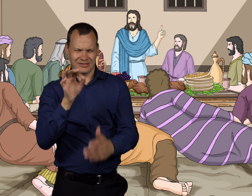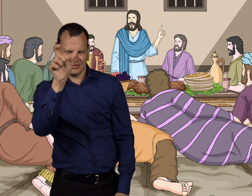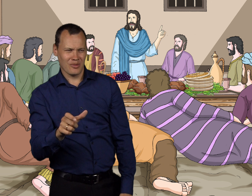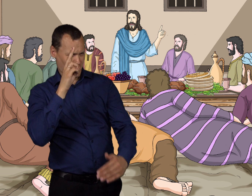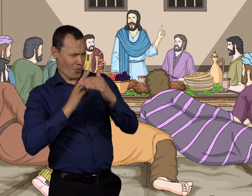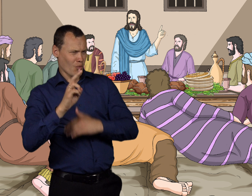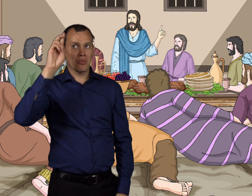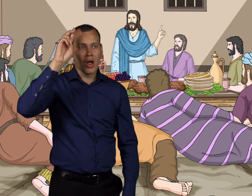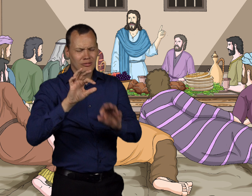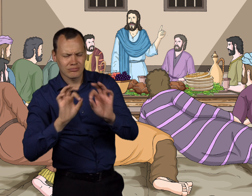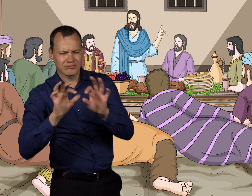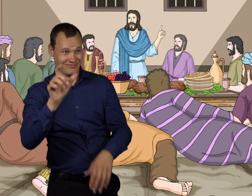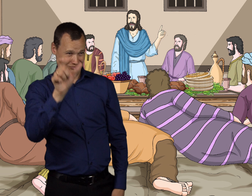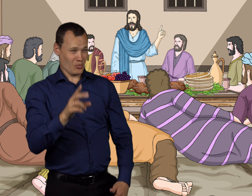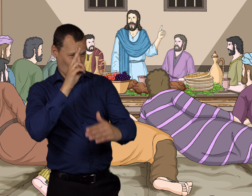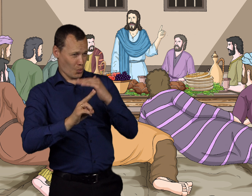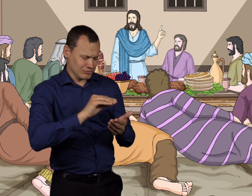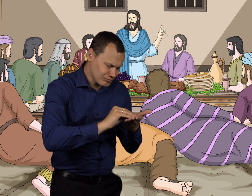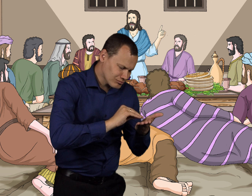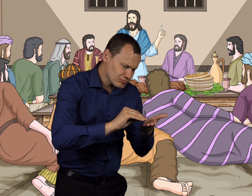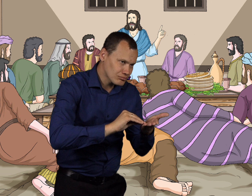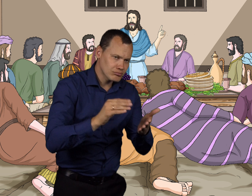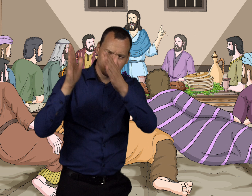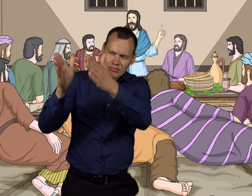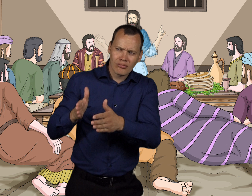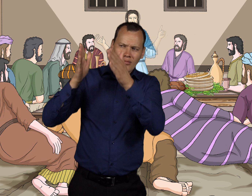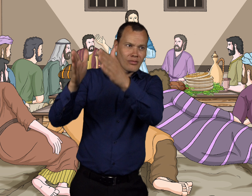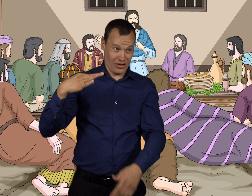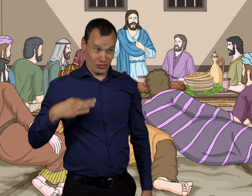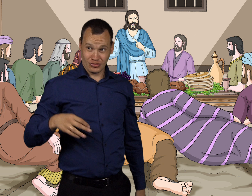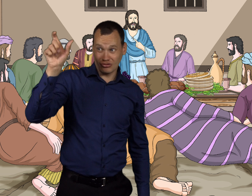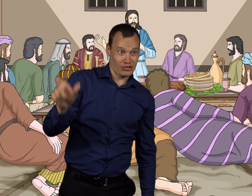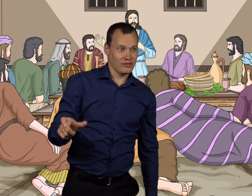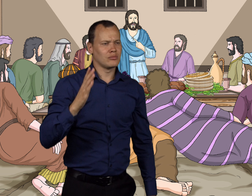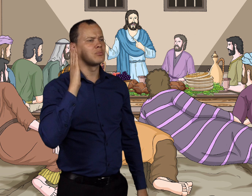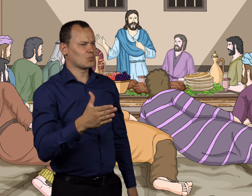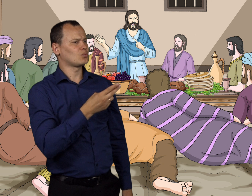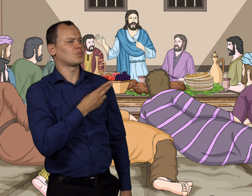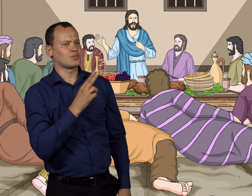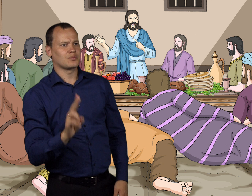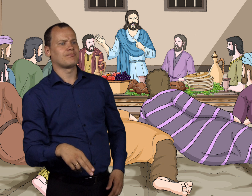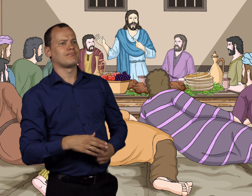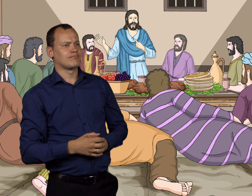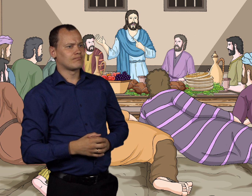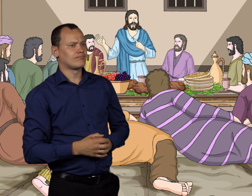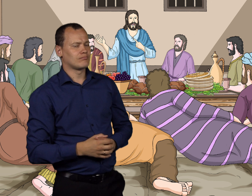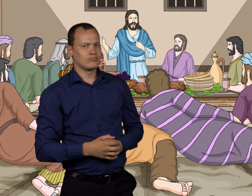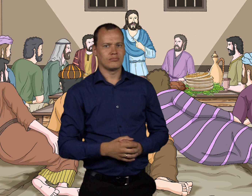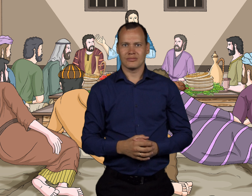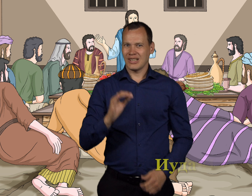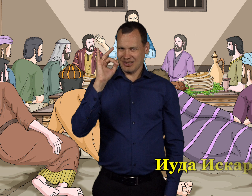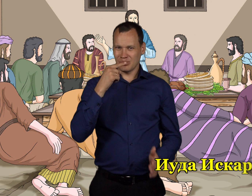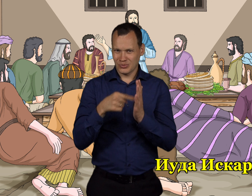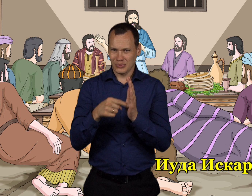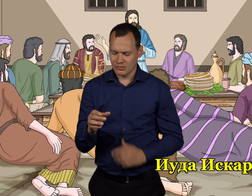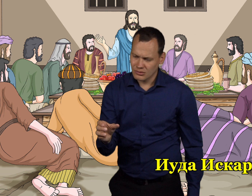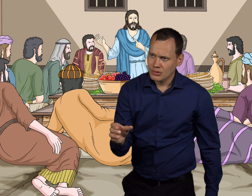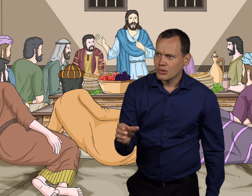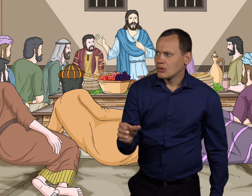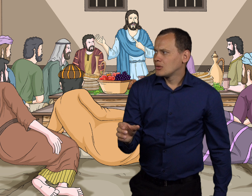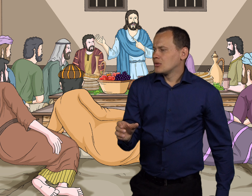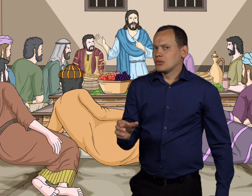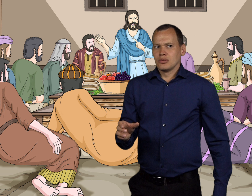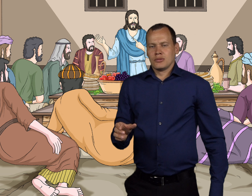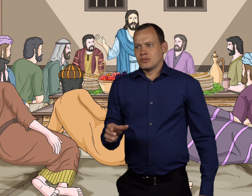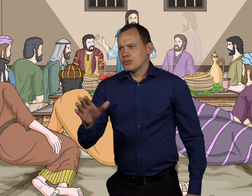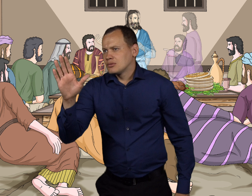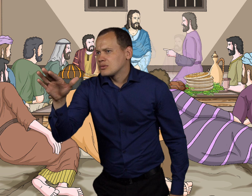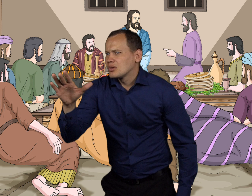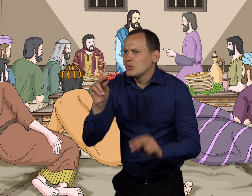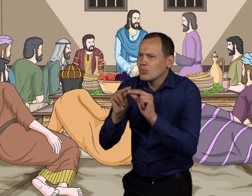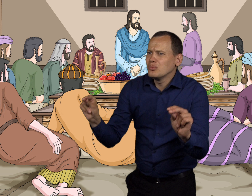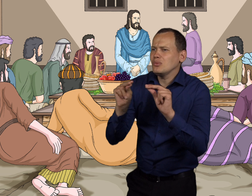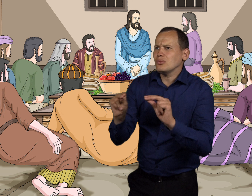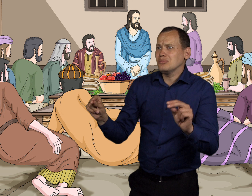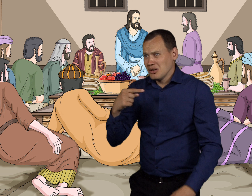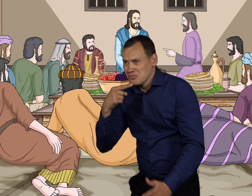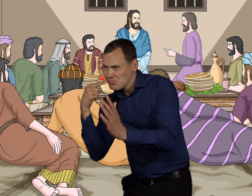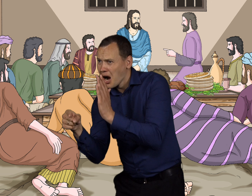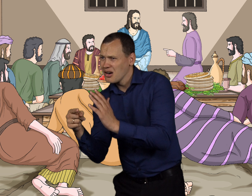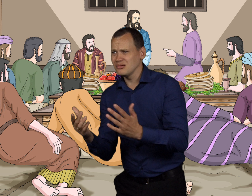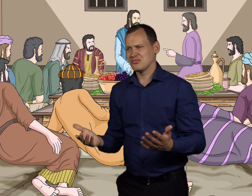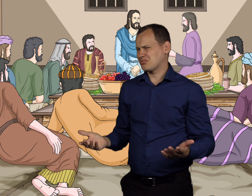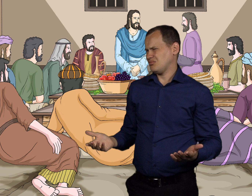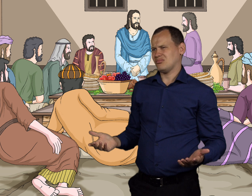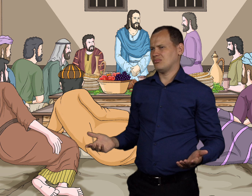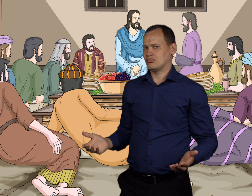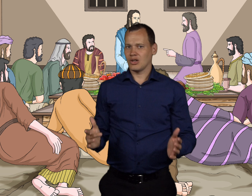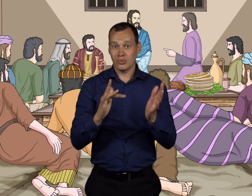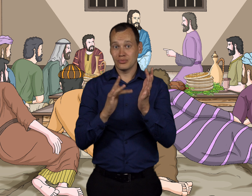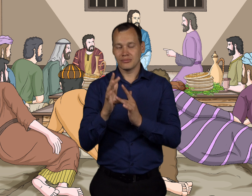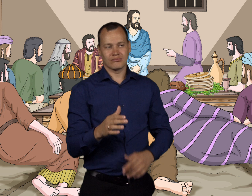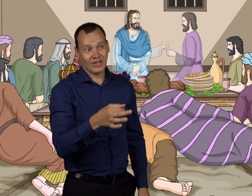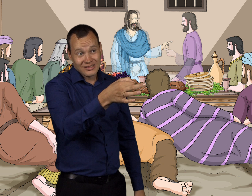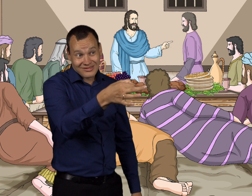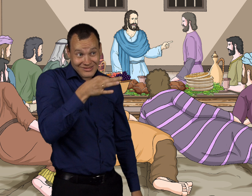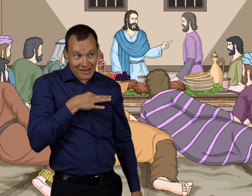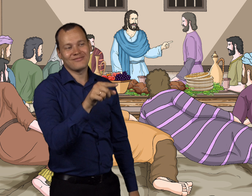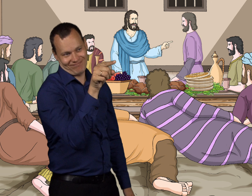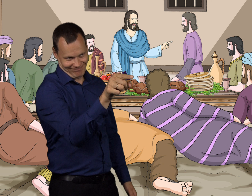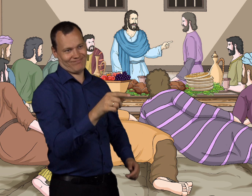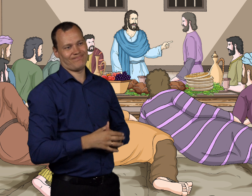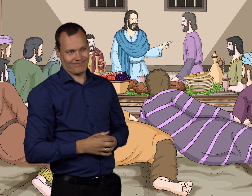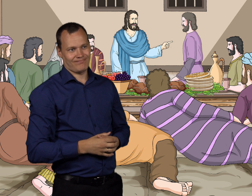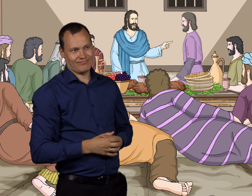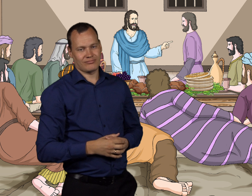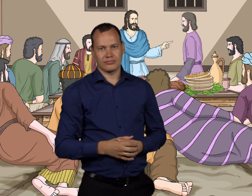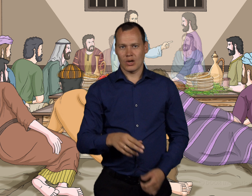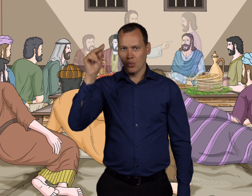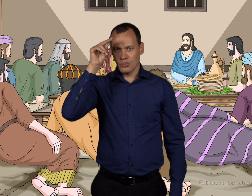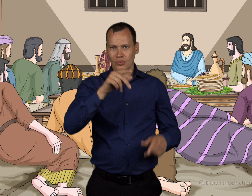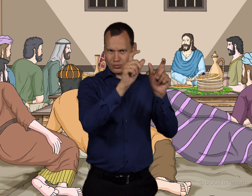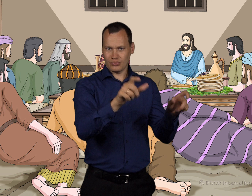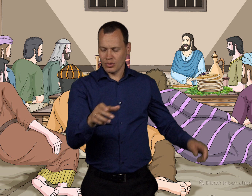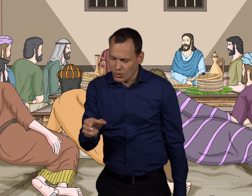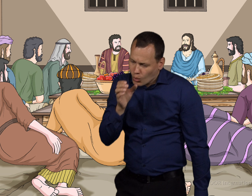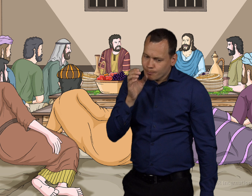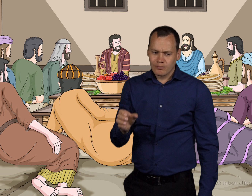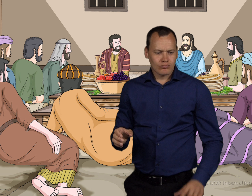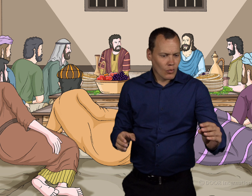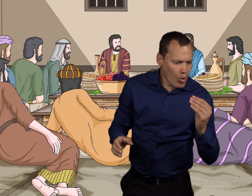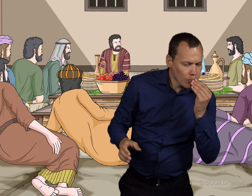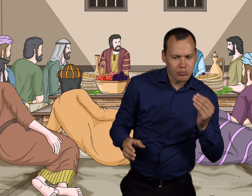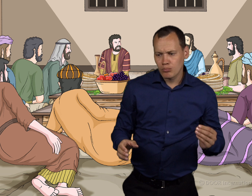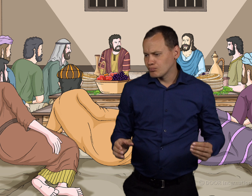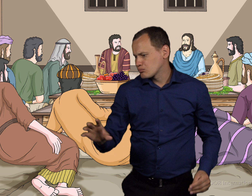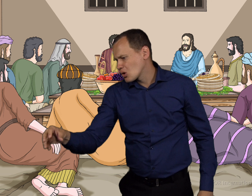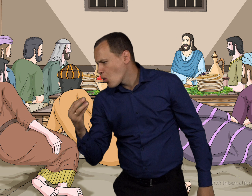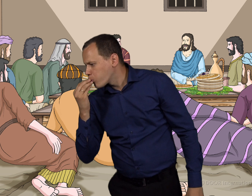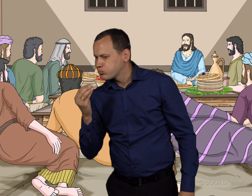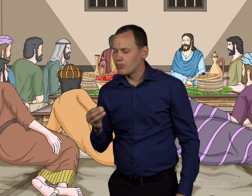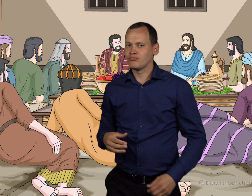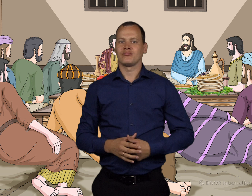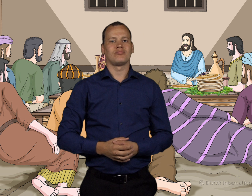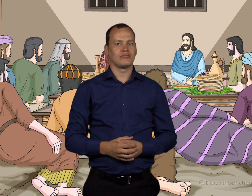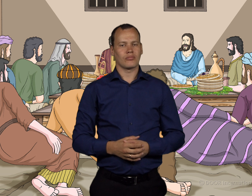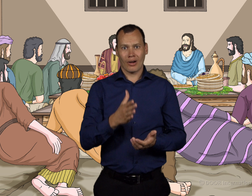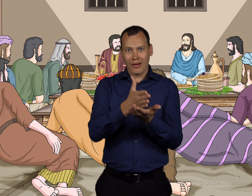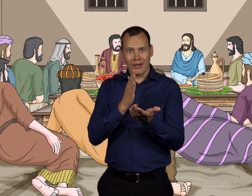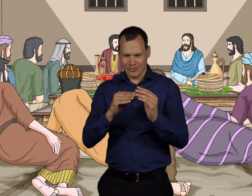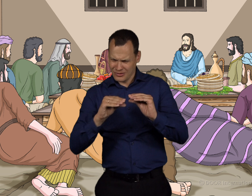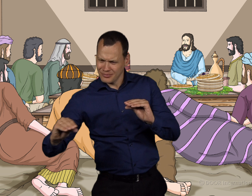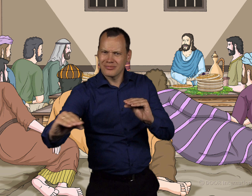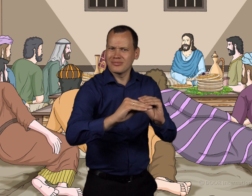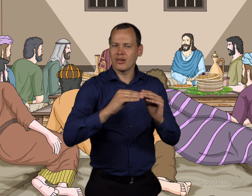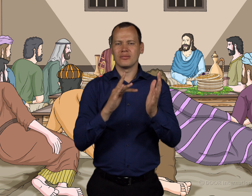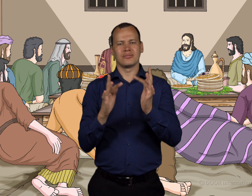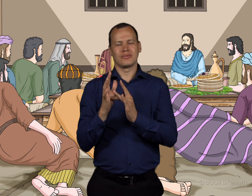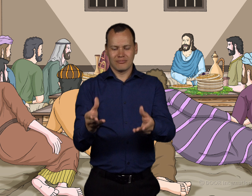Then Judas, who would betray Him, said, “Surely not I, Rabbi?” Jesus answered, “You have said it yourself.”